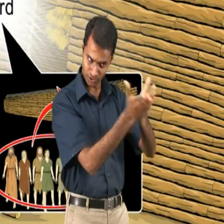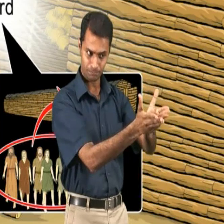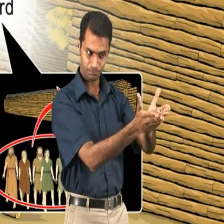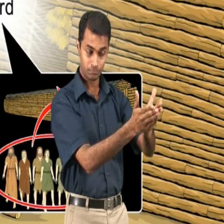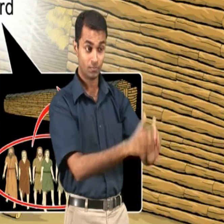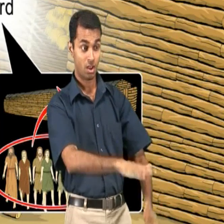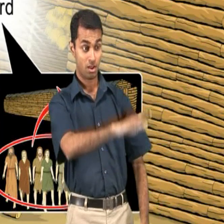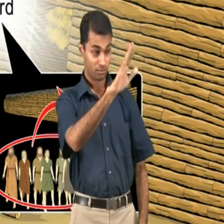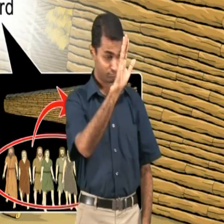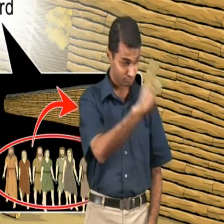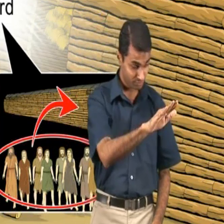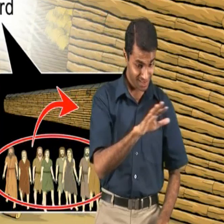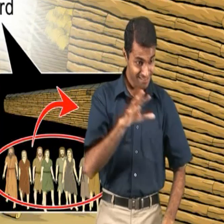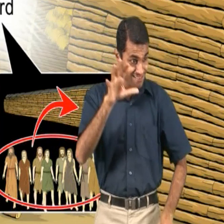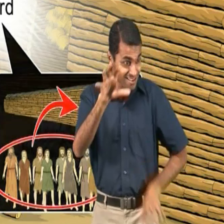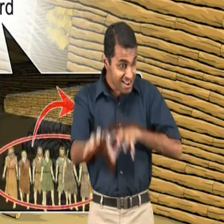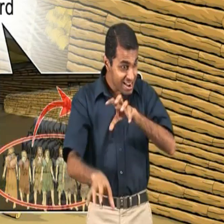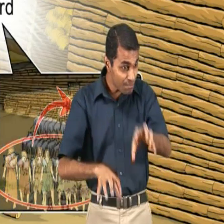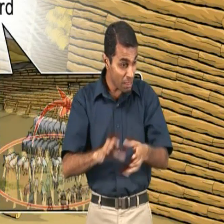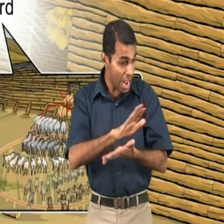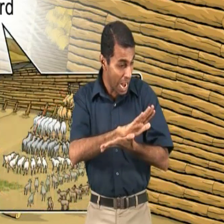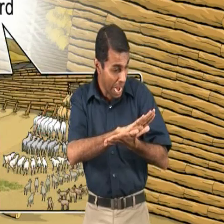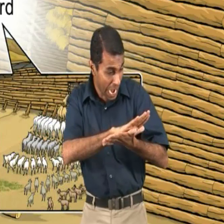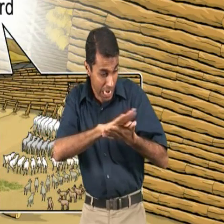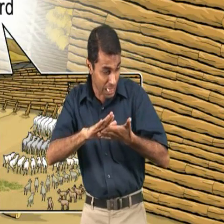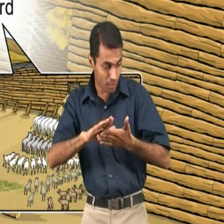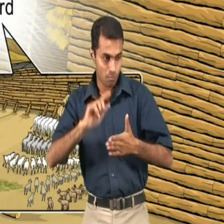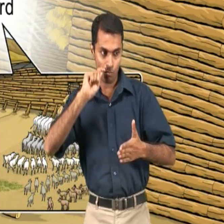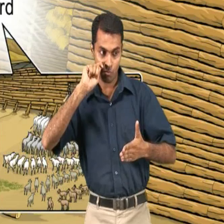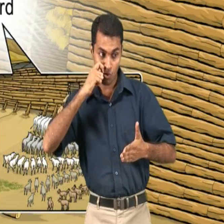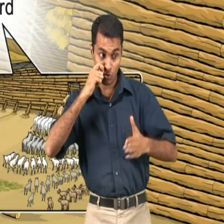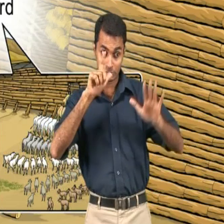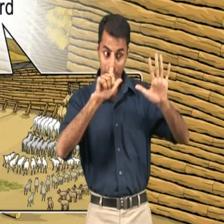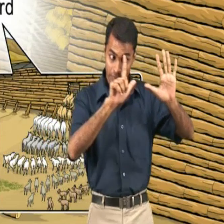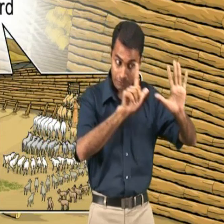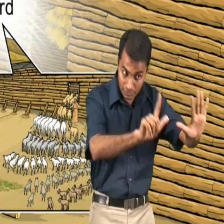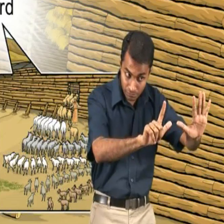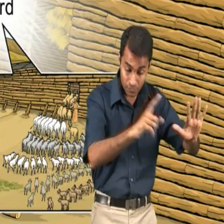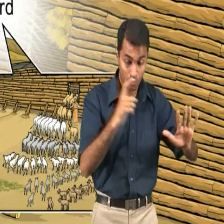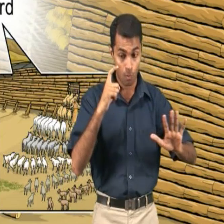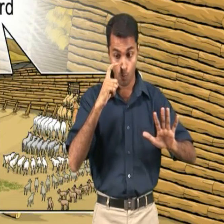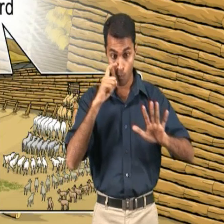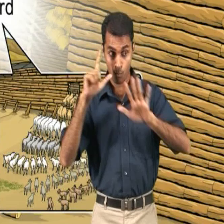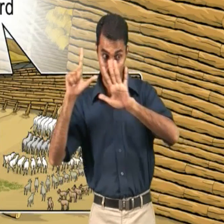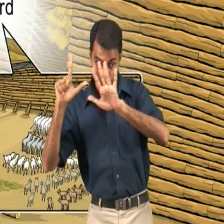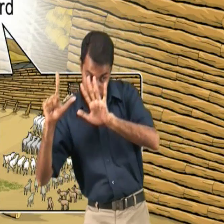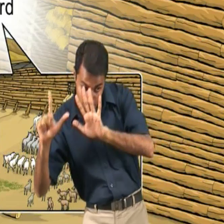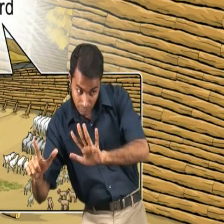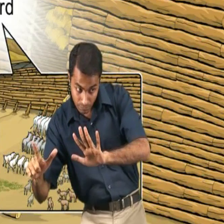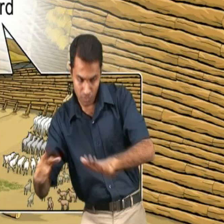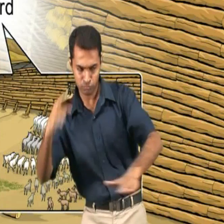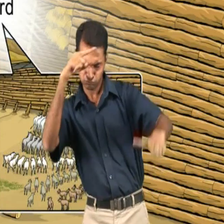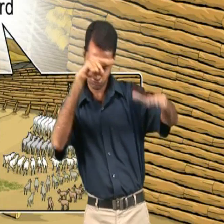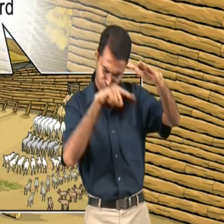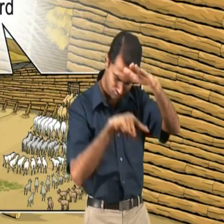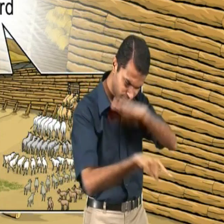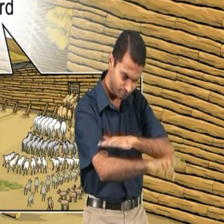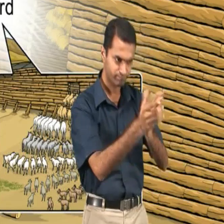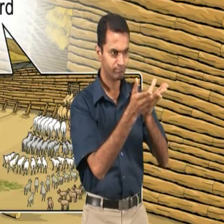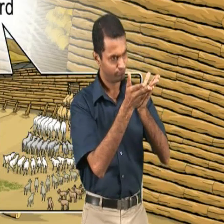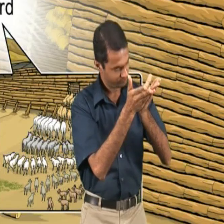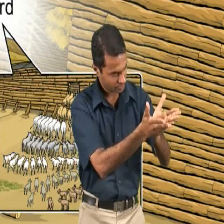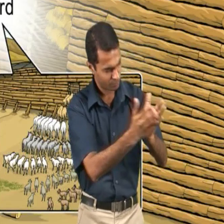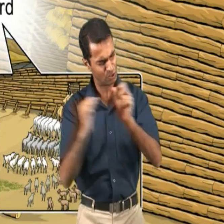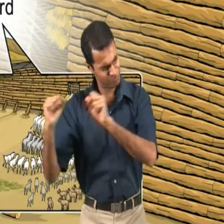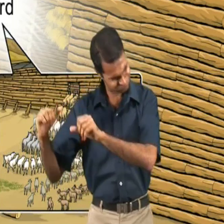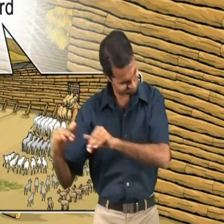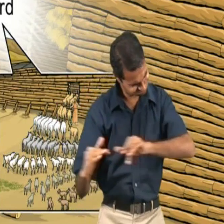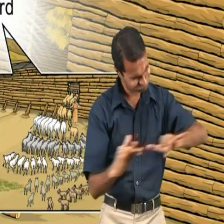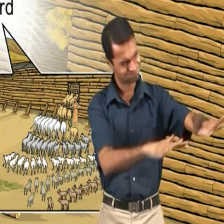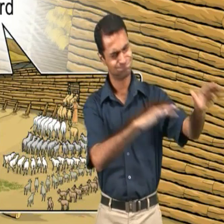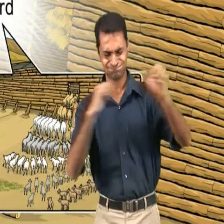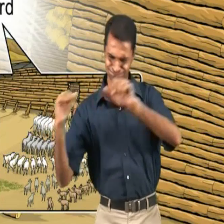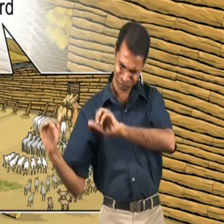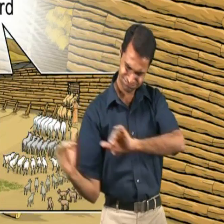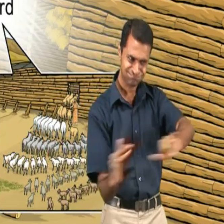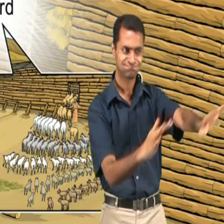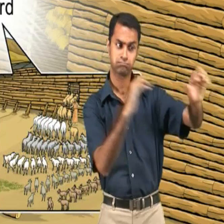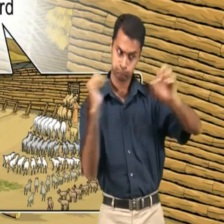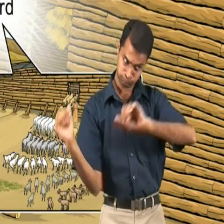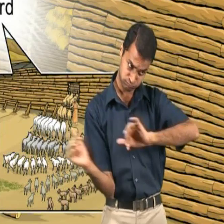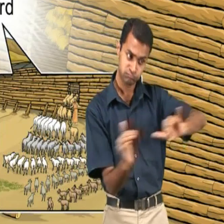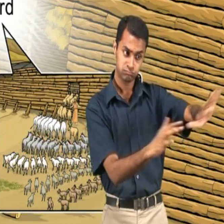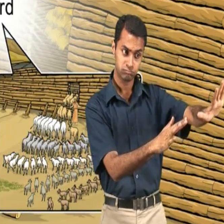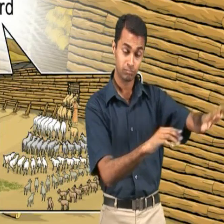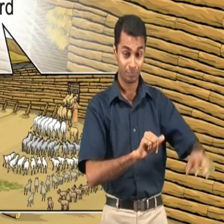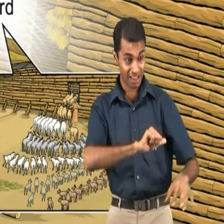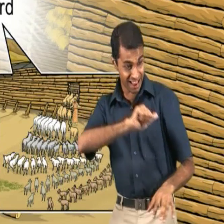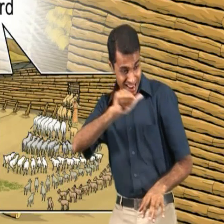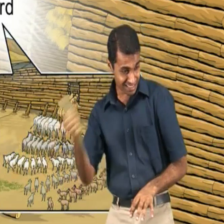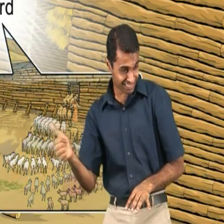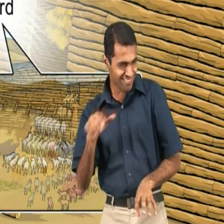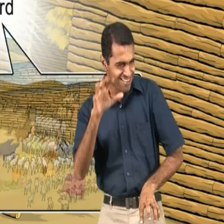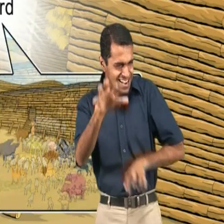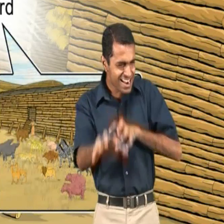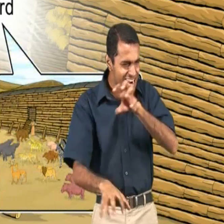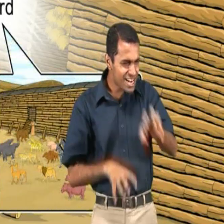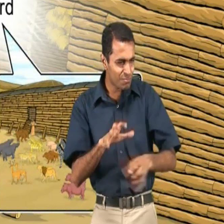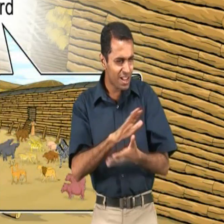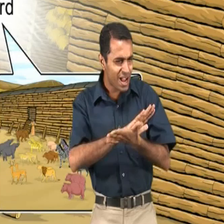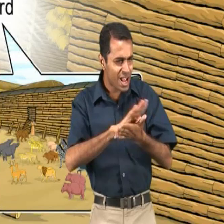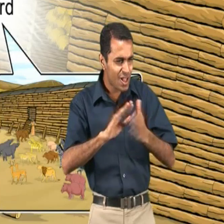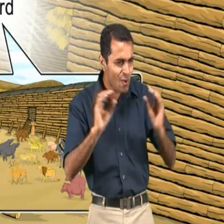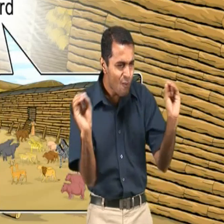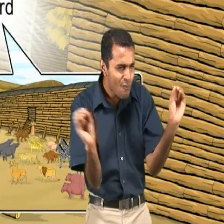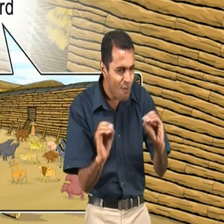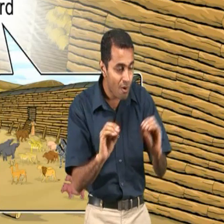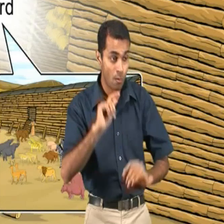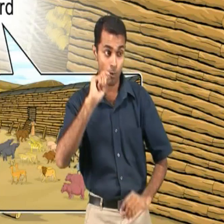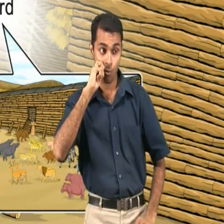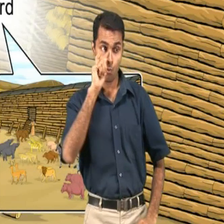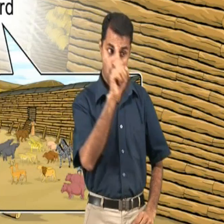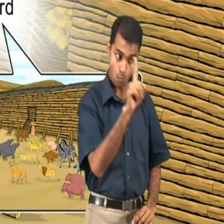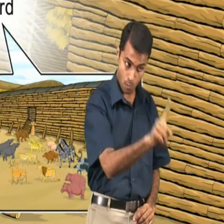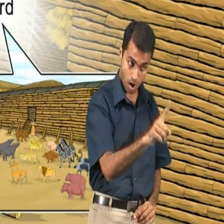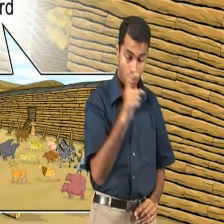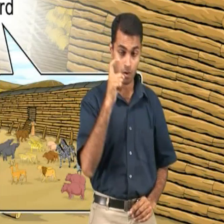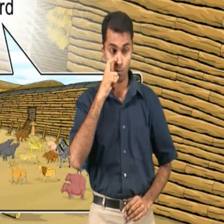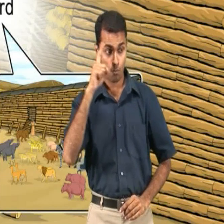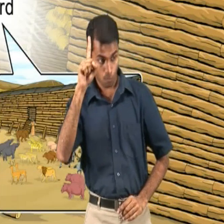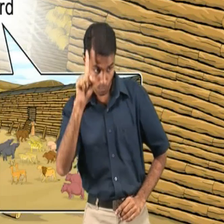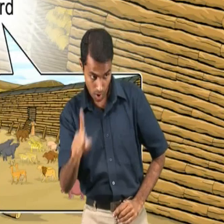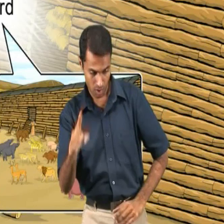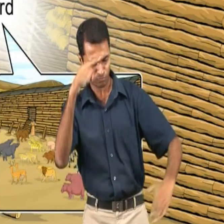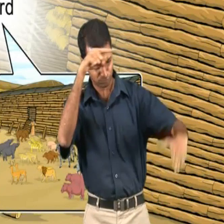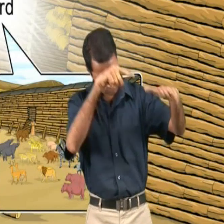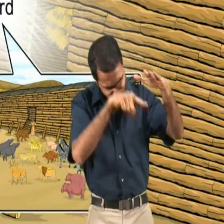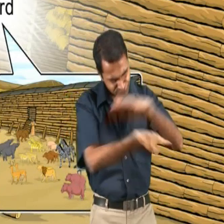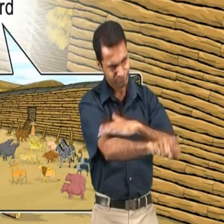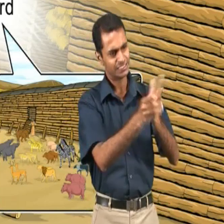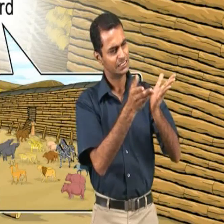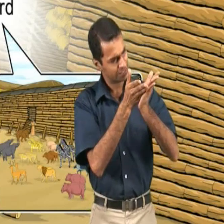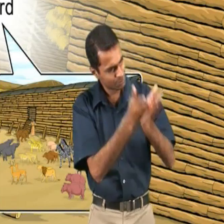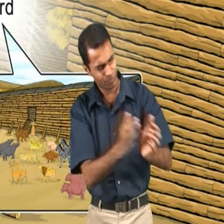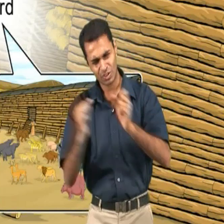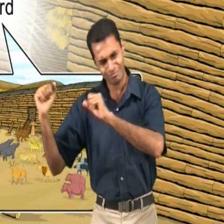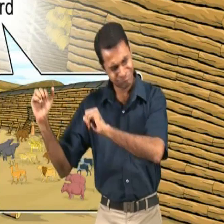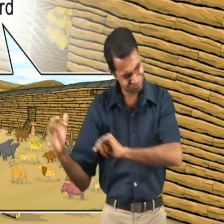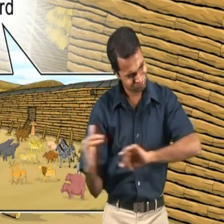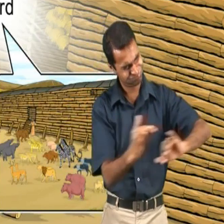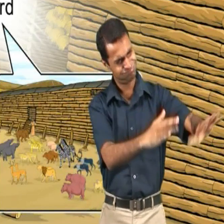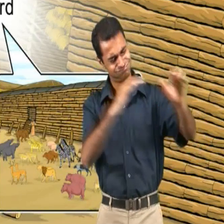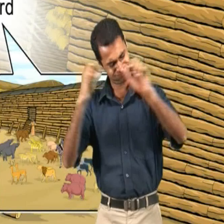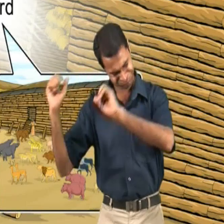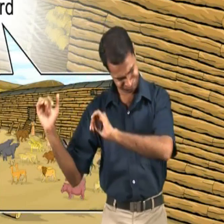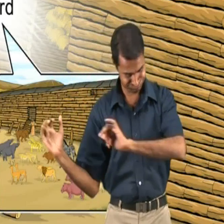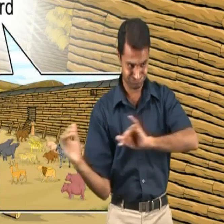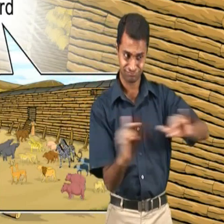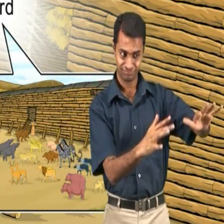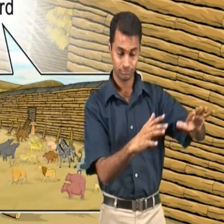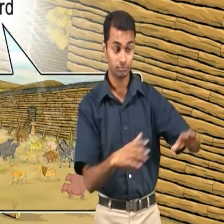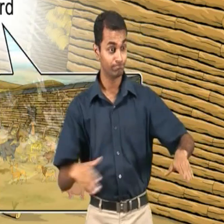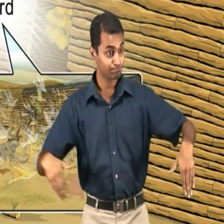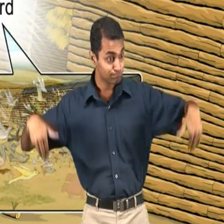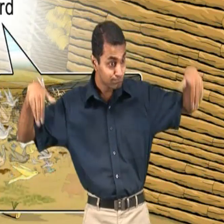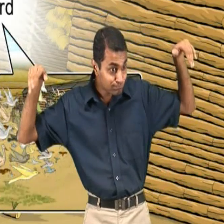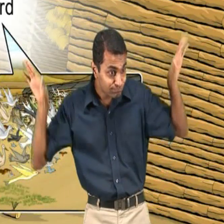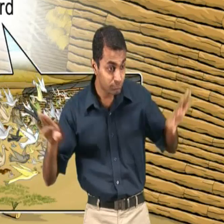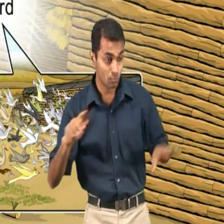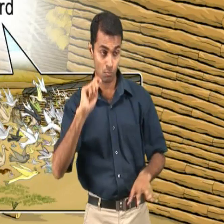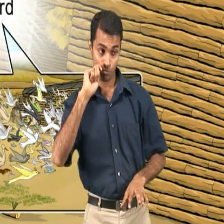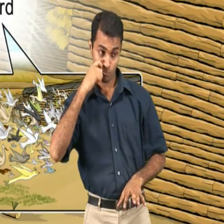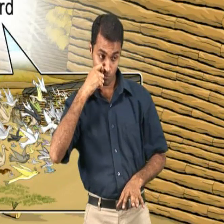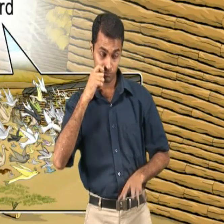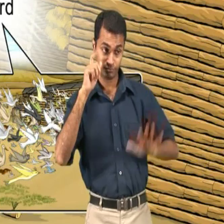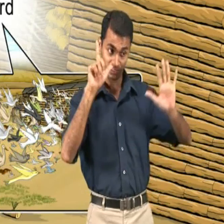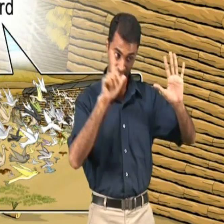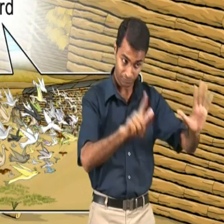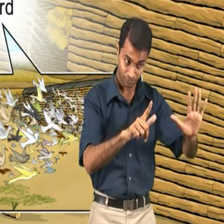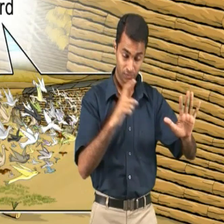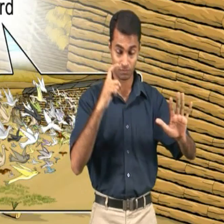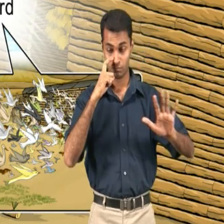You are to take with you seven pairs of every kind of clean animal, a male and its mate; a pair of every kind of unclean animal, a male and its mate;